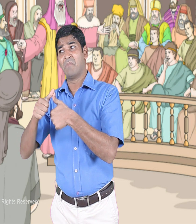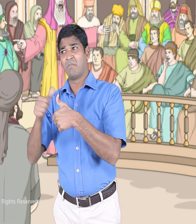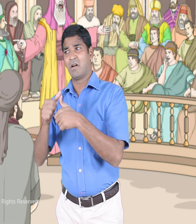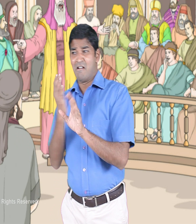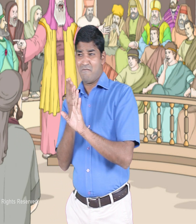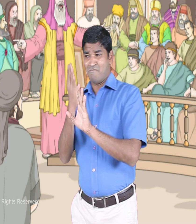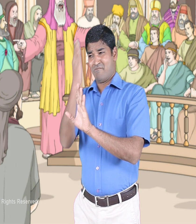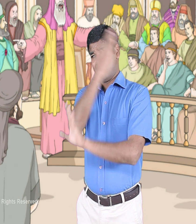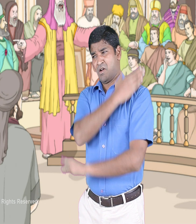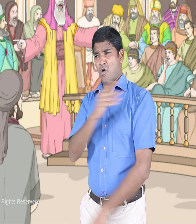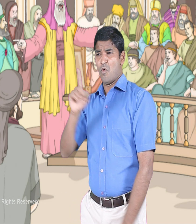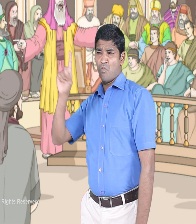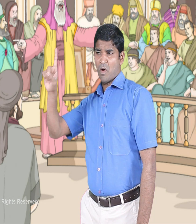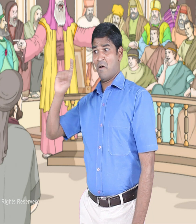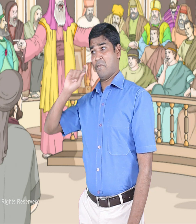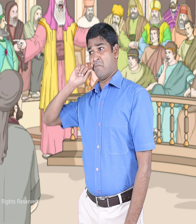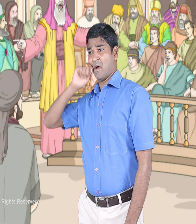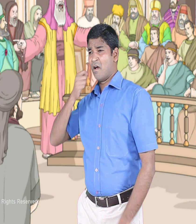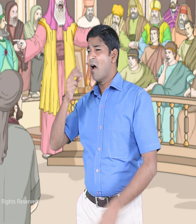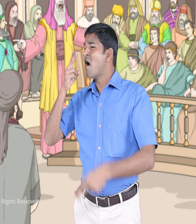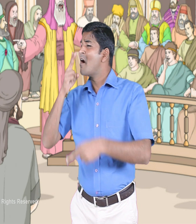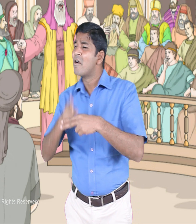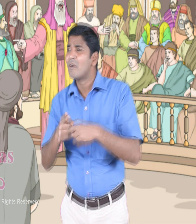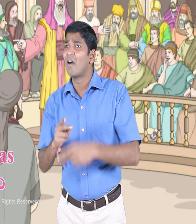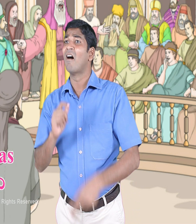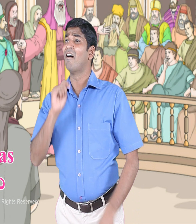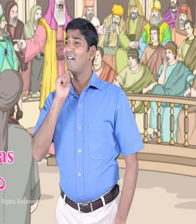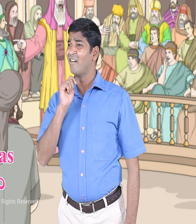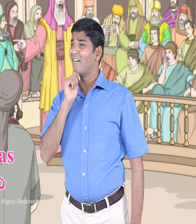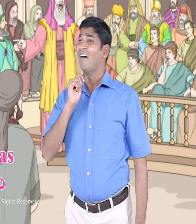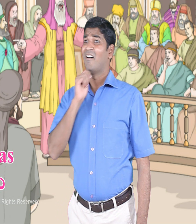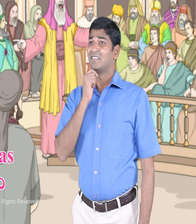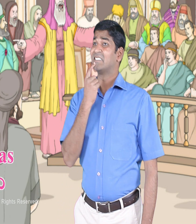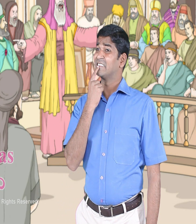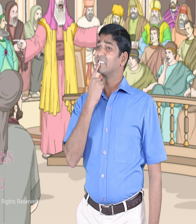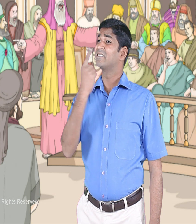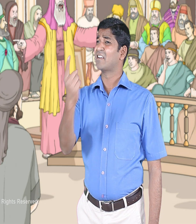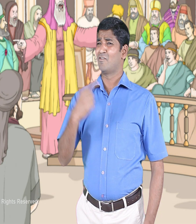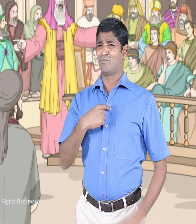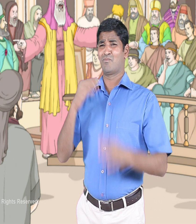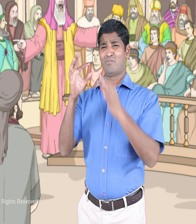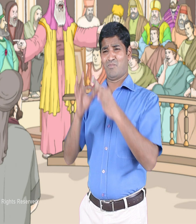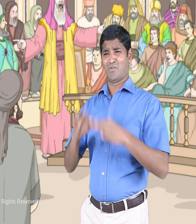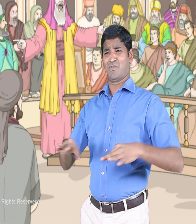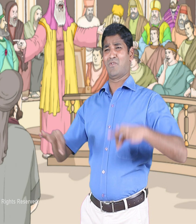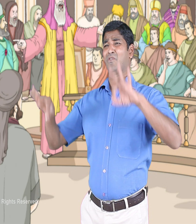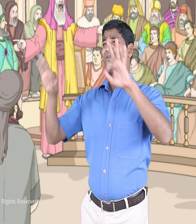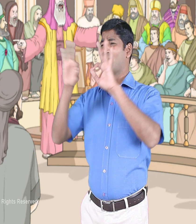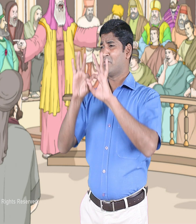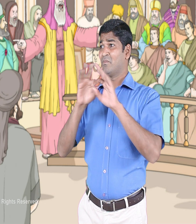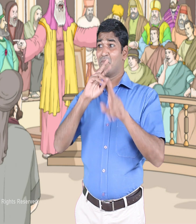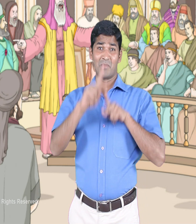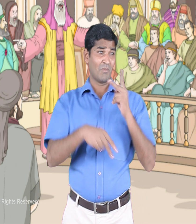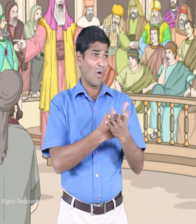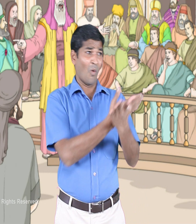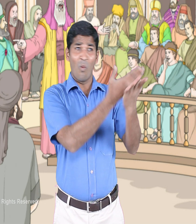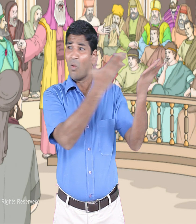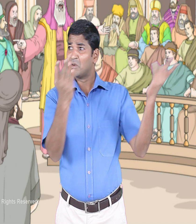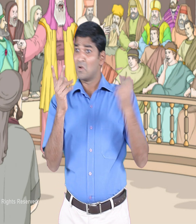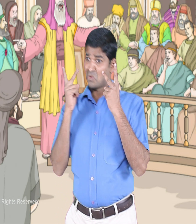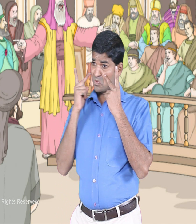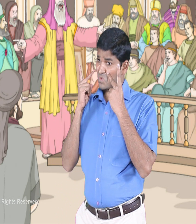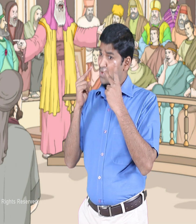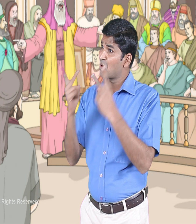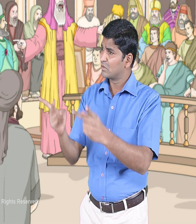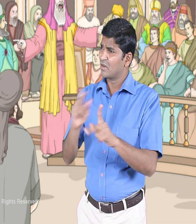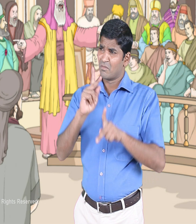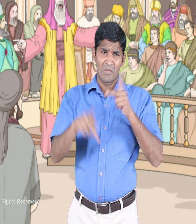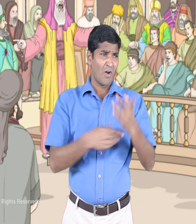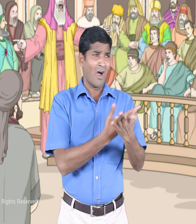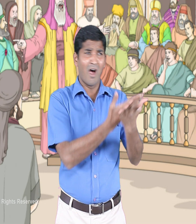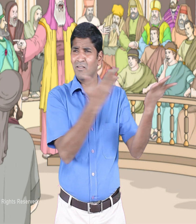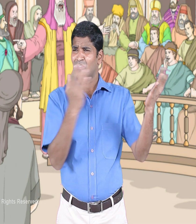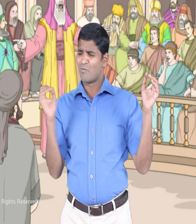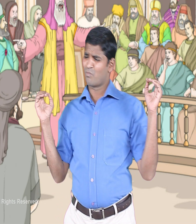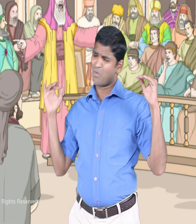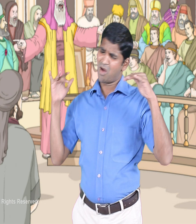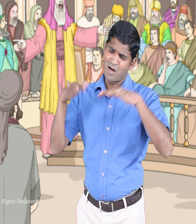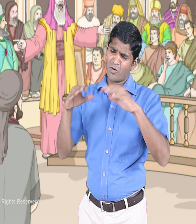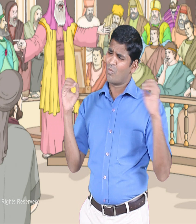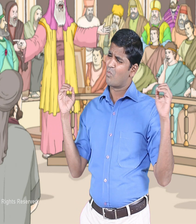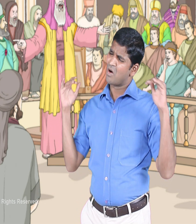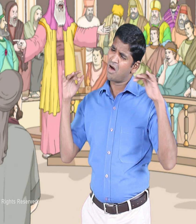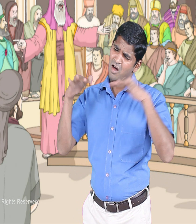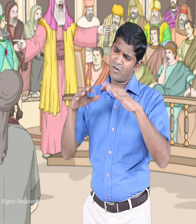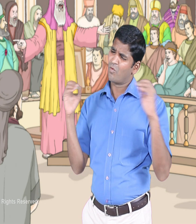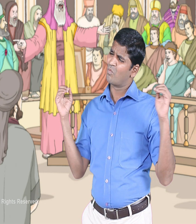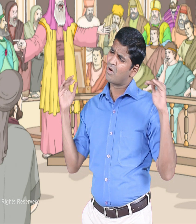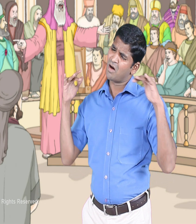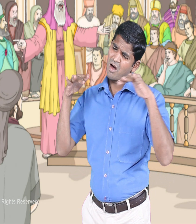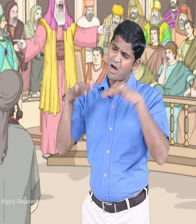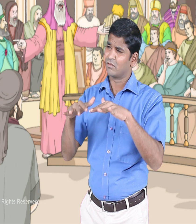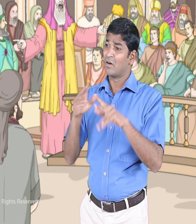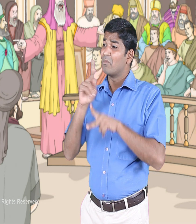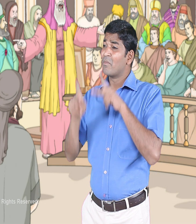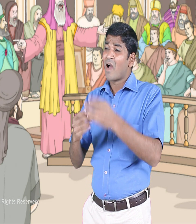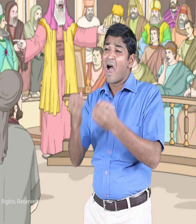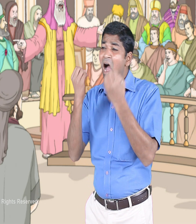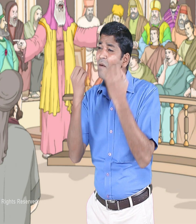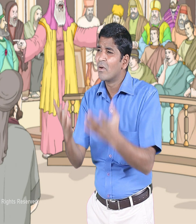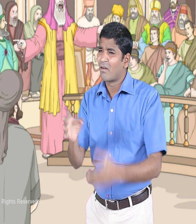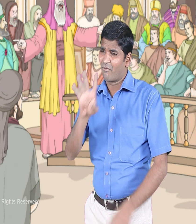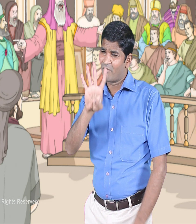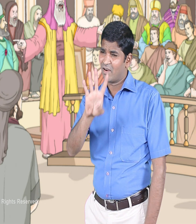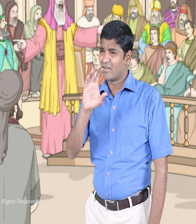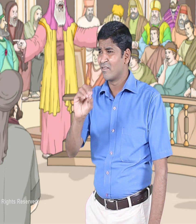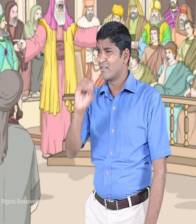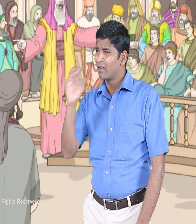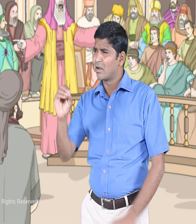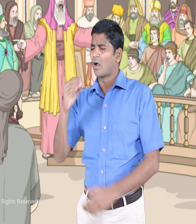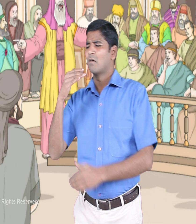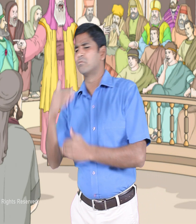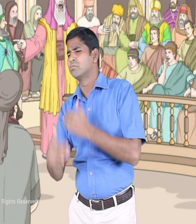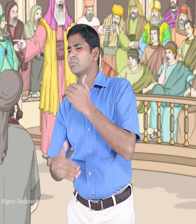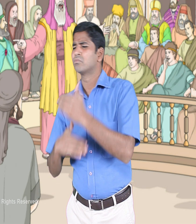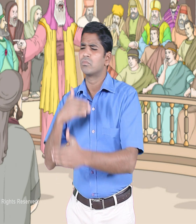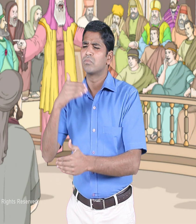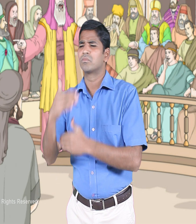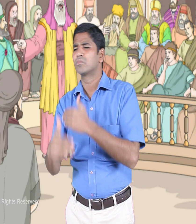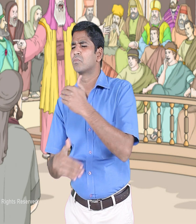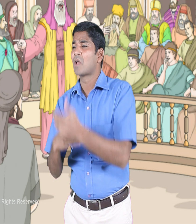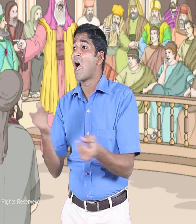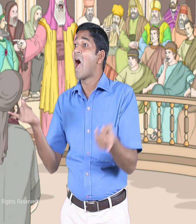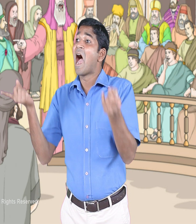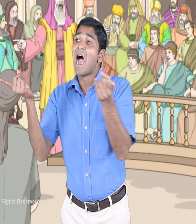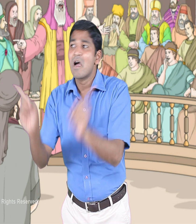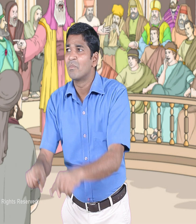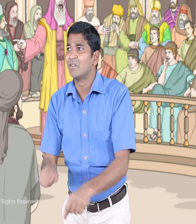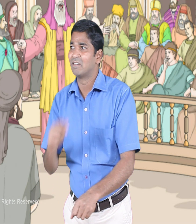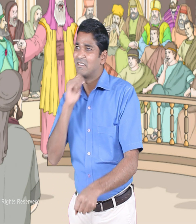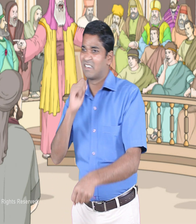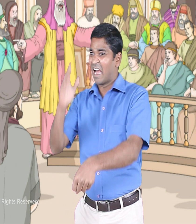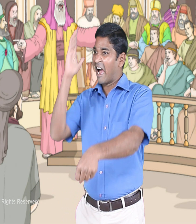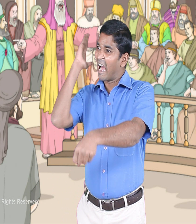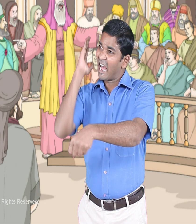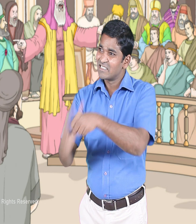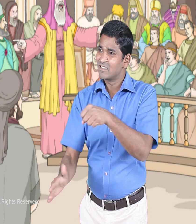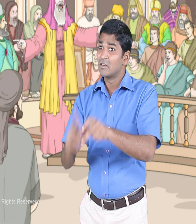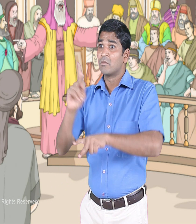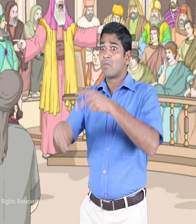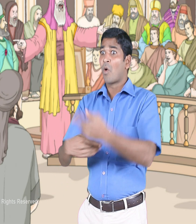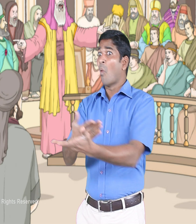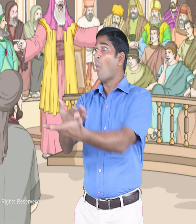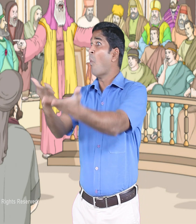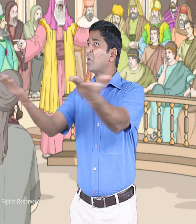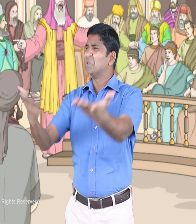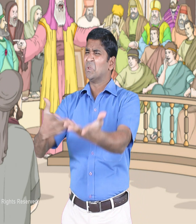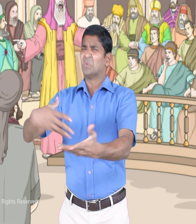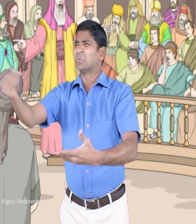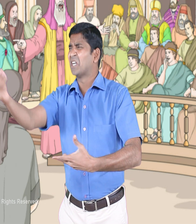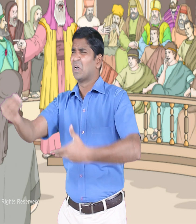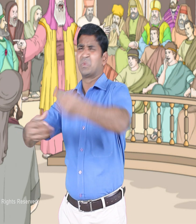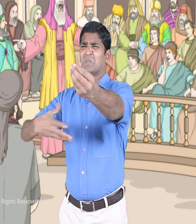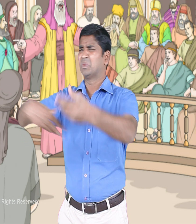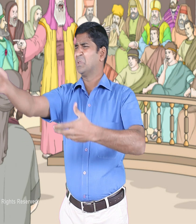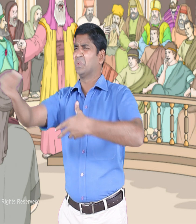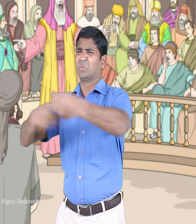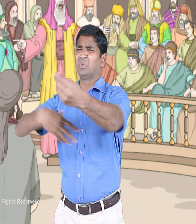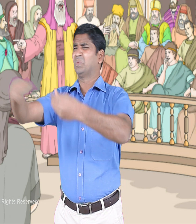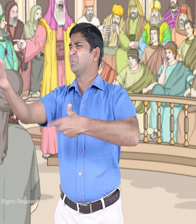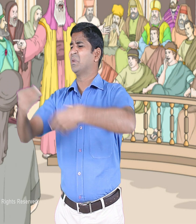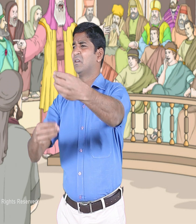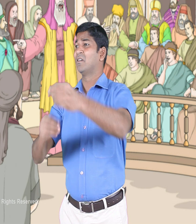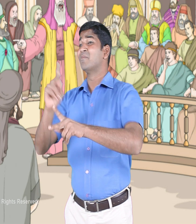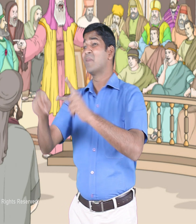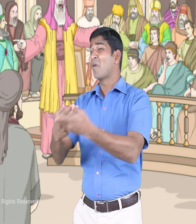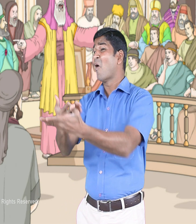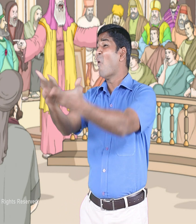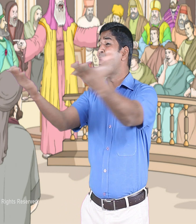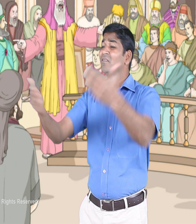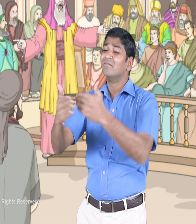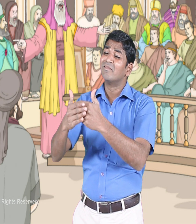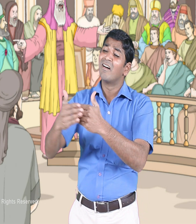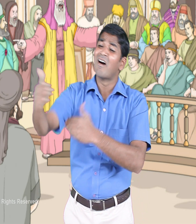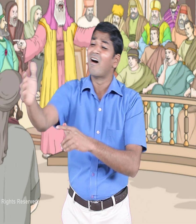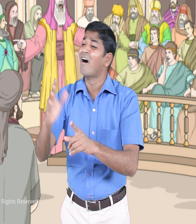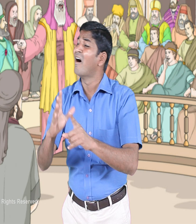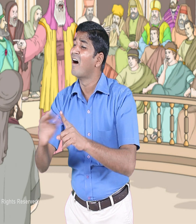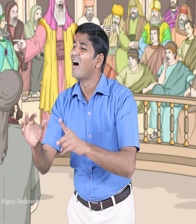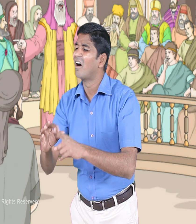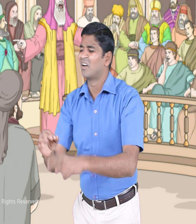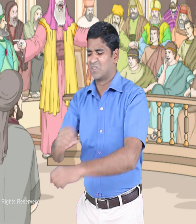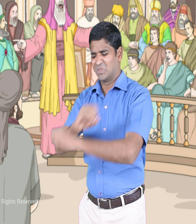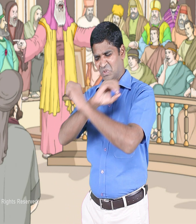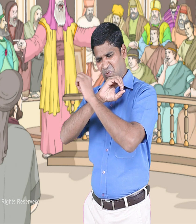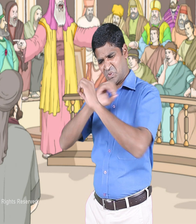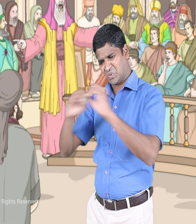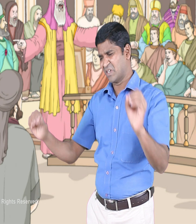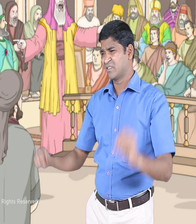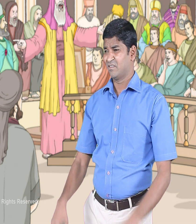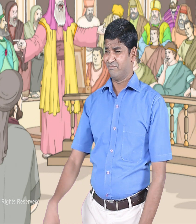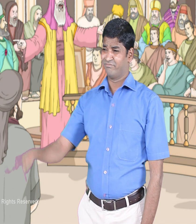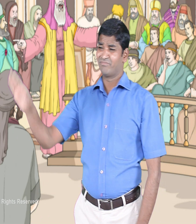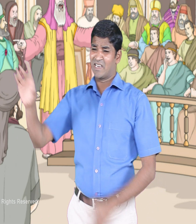Some time ago Theudas rose up, claiming to be somebody, and about four hundred men joined him.